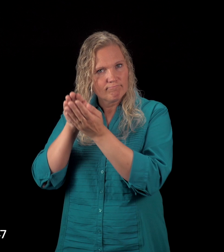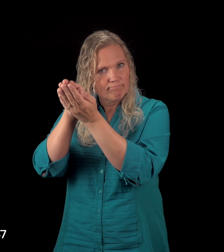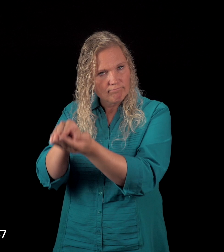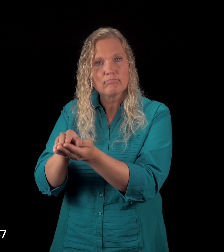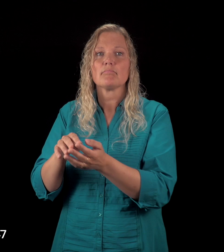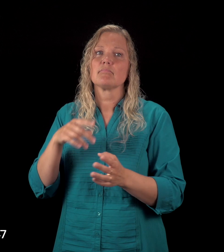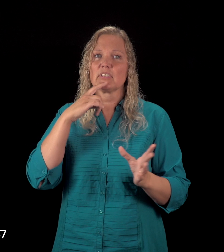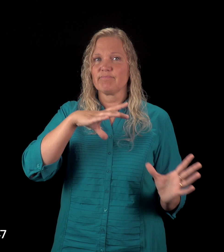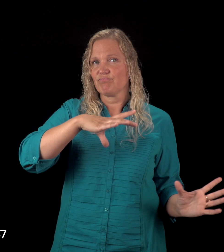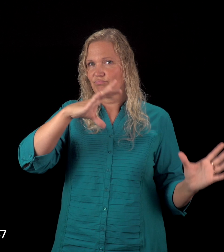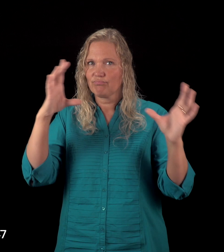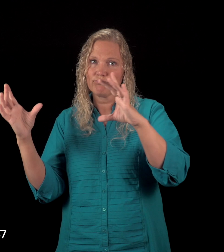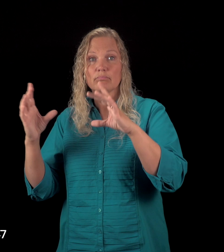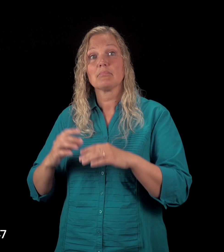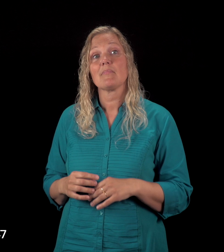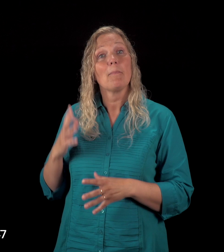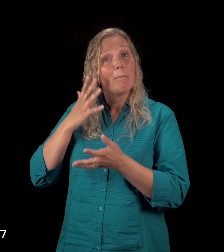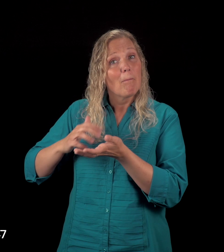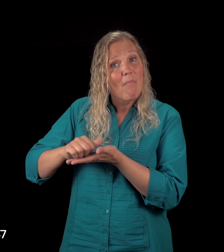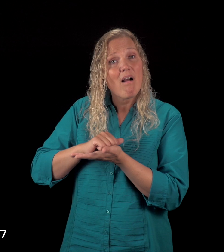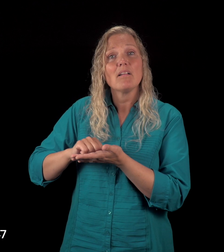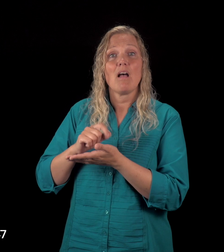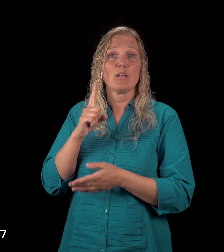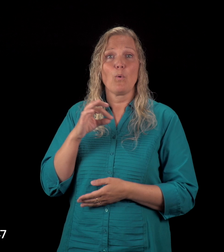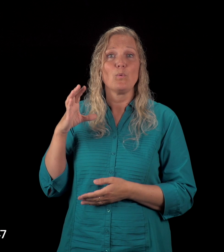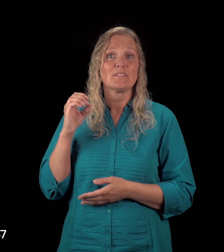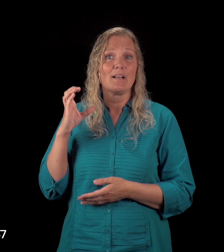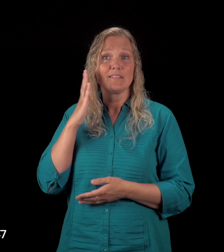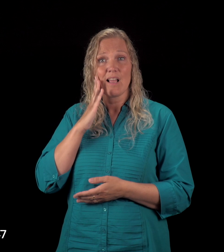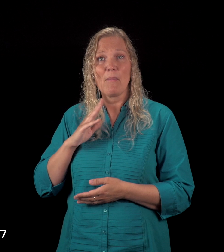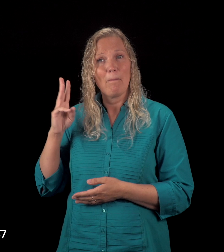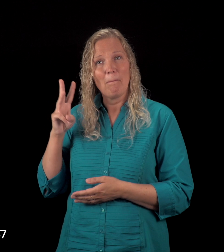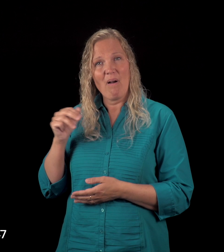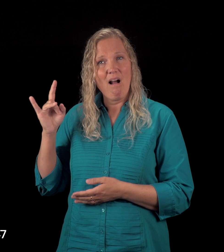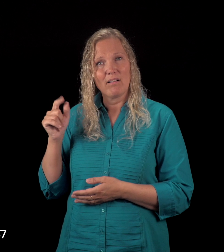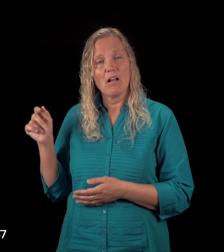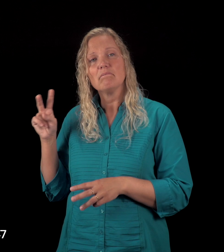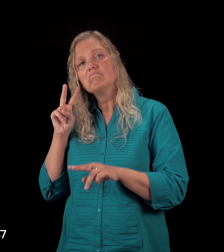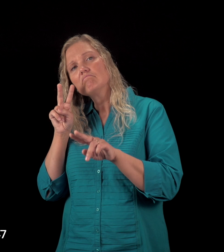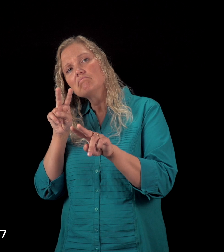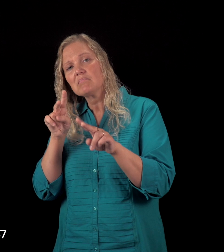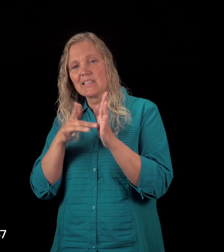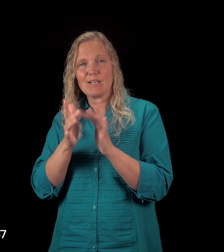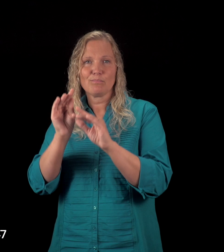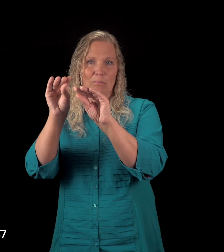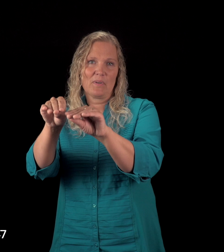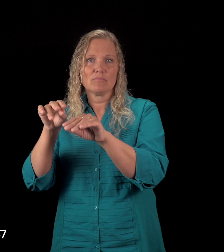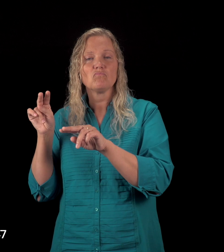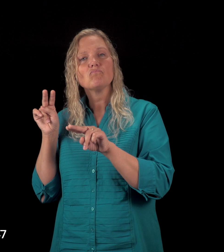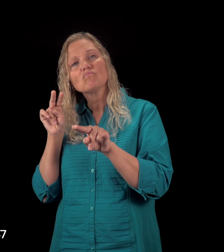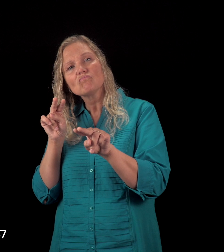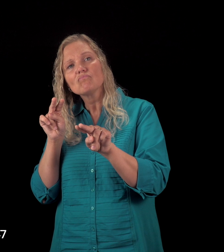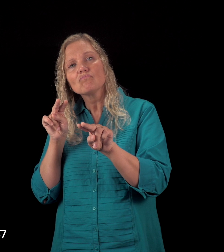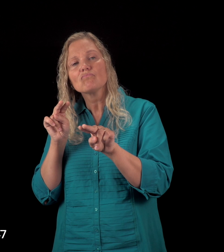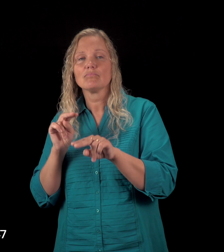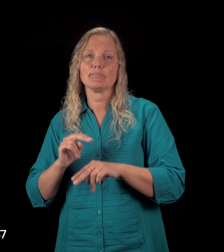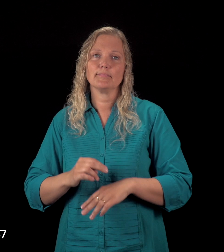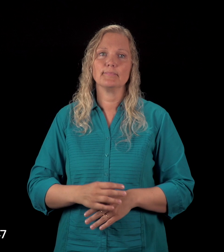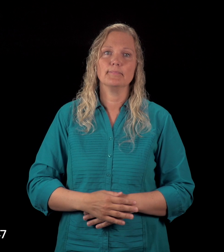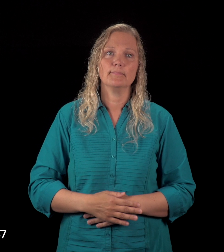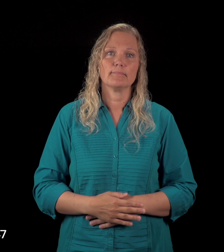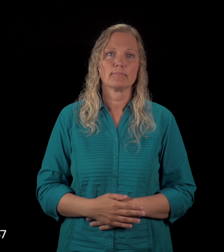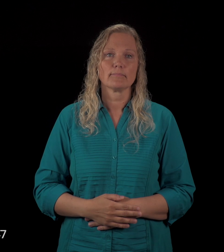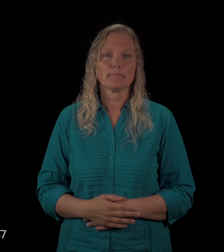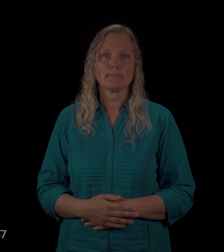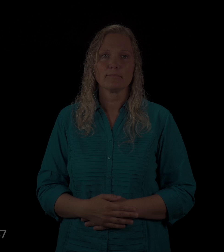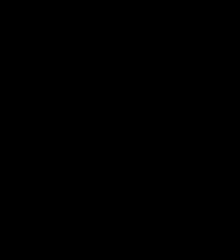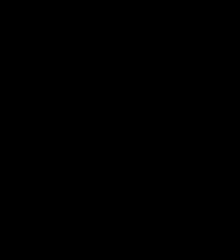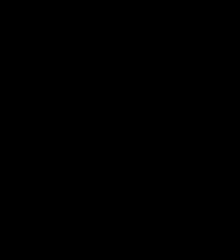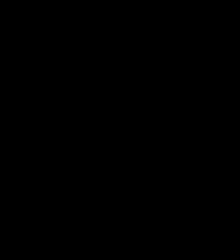Mary Magdalene and Mary the mother of Joseph saw where His body was placed.